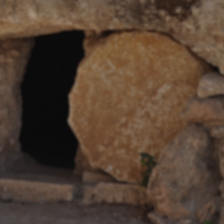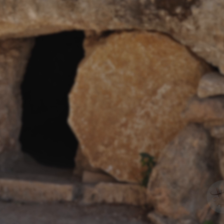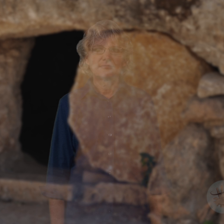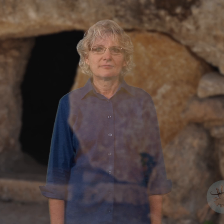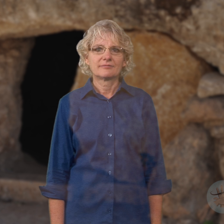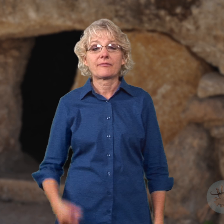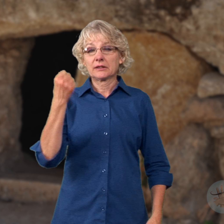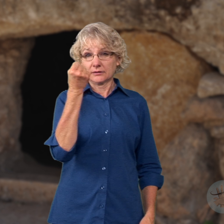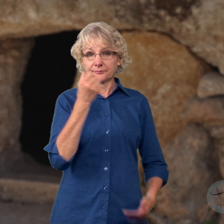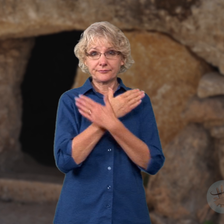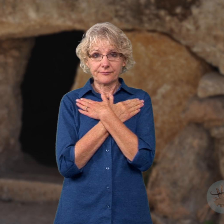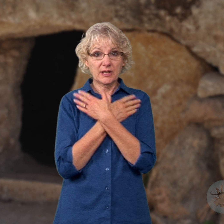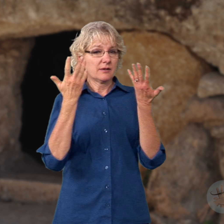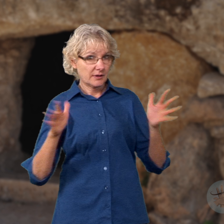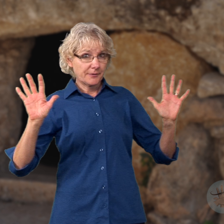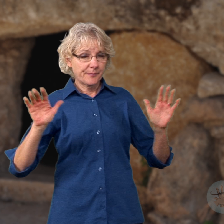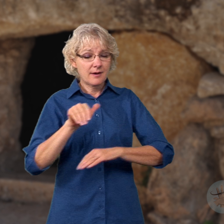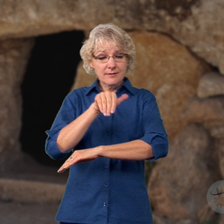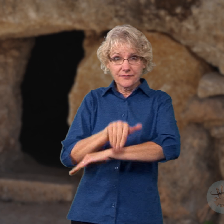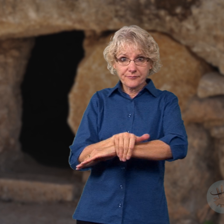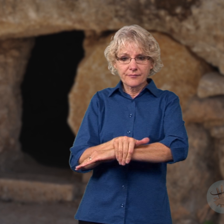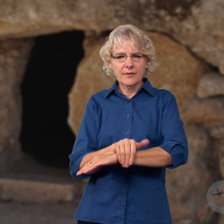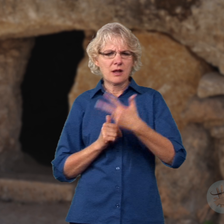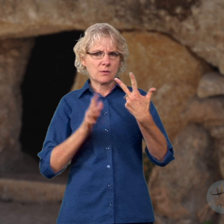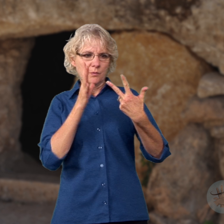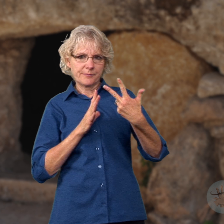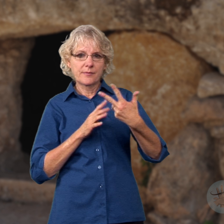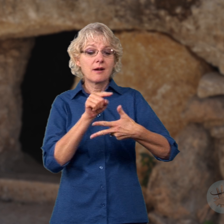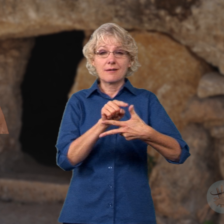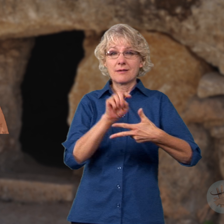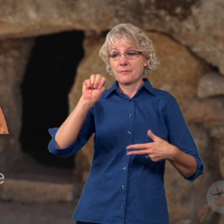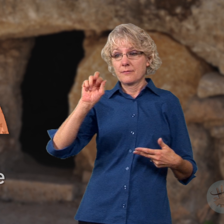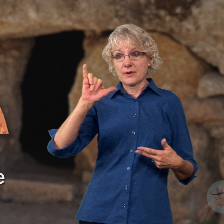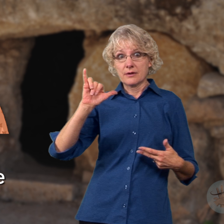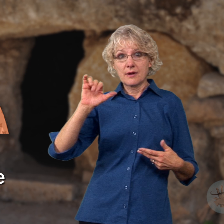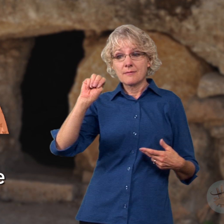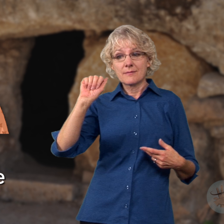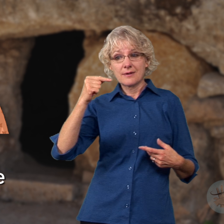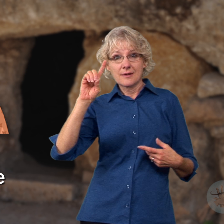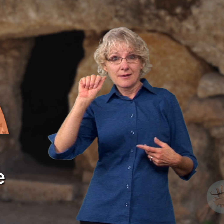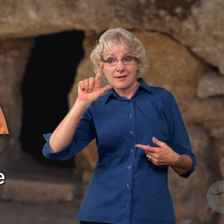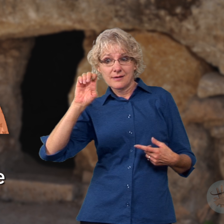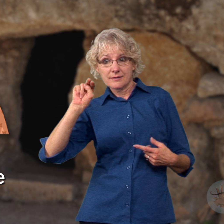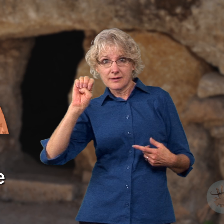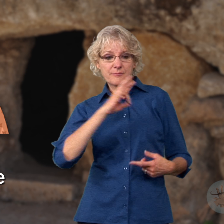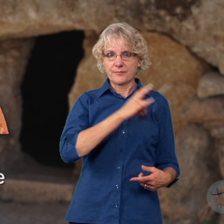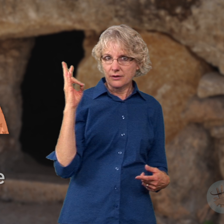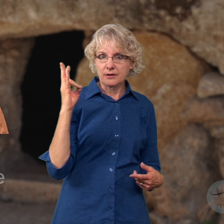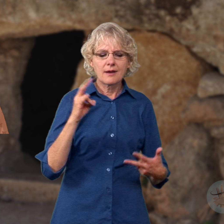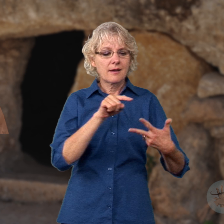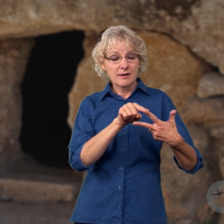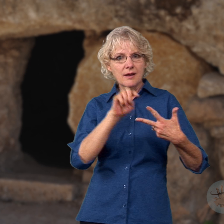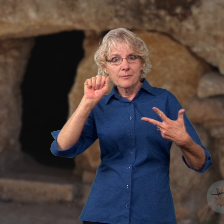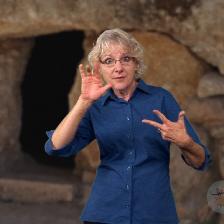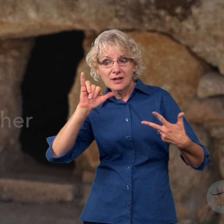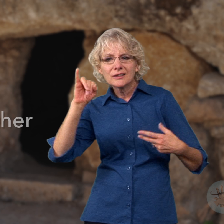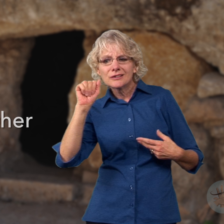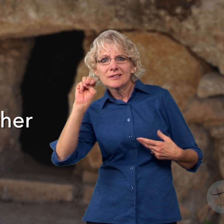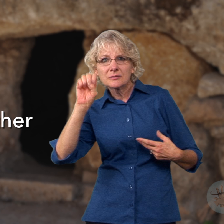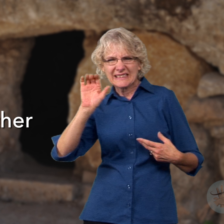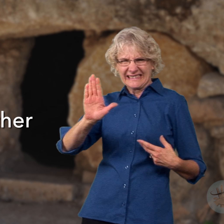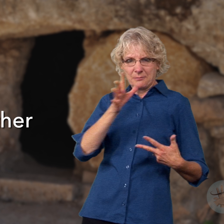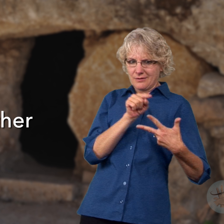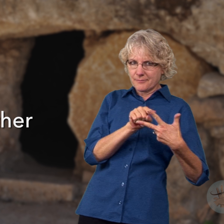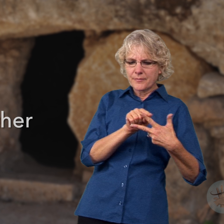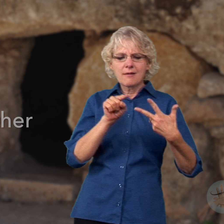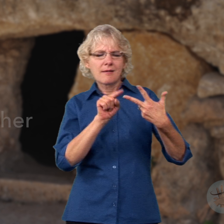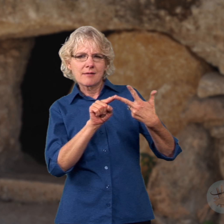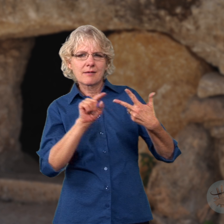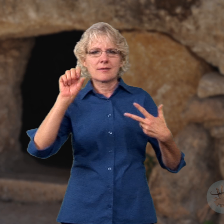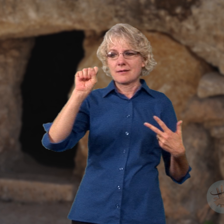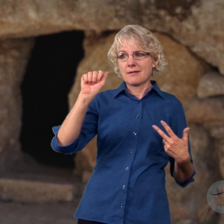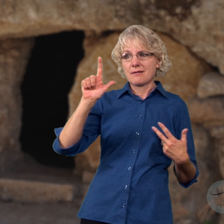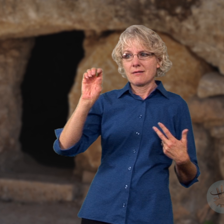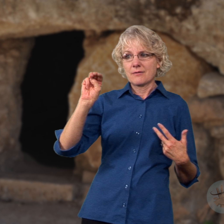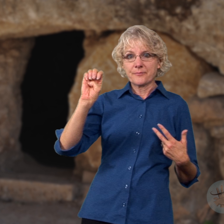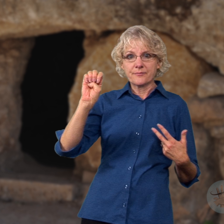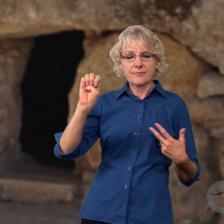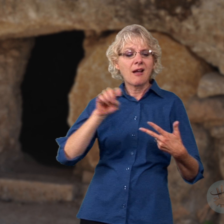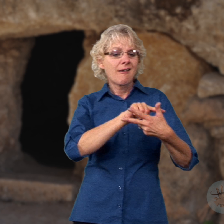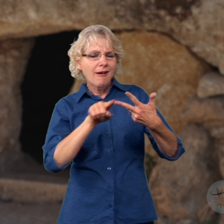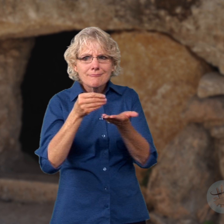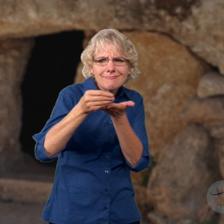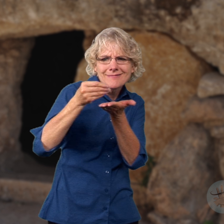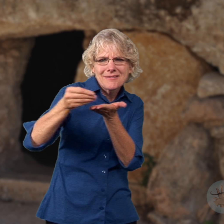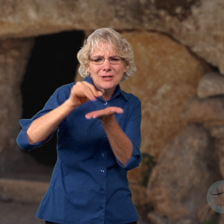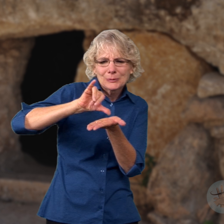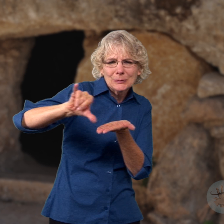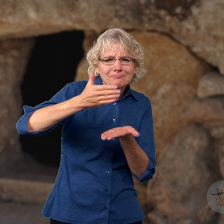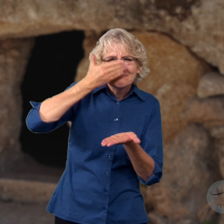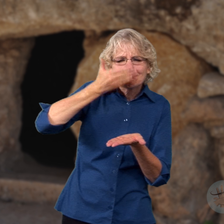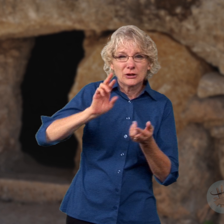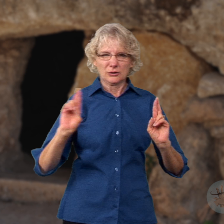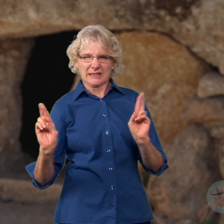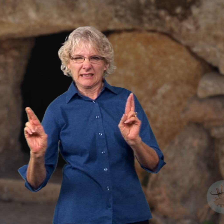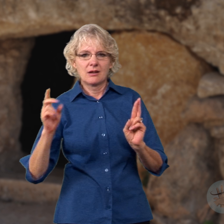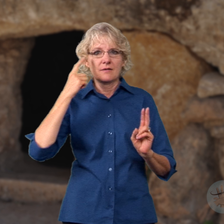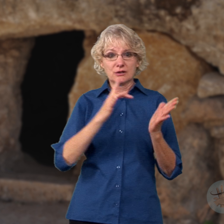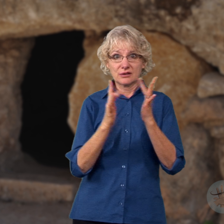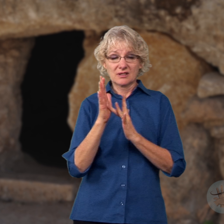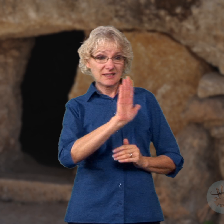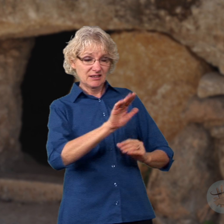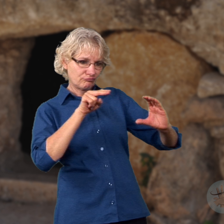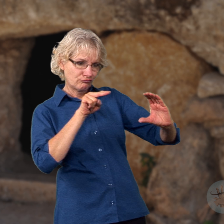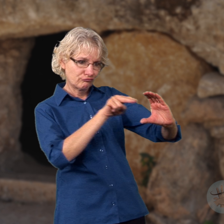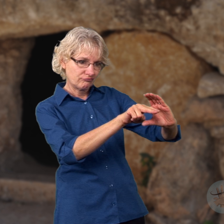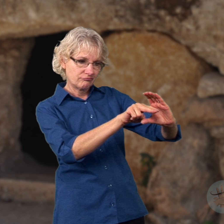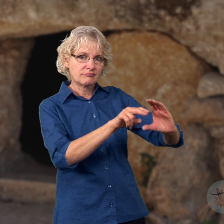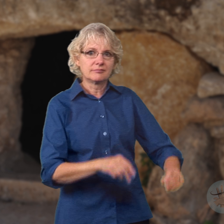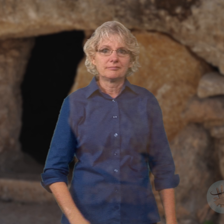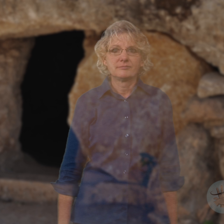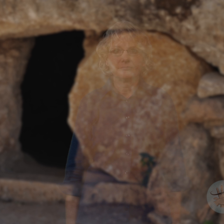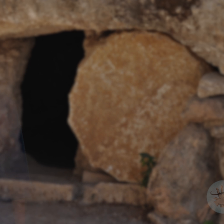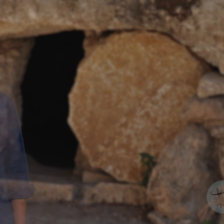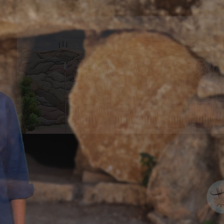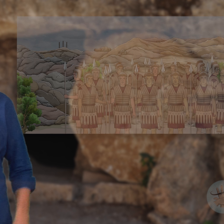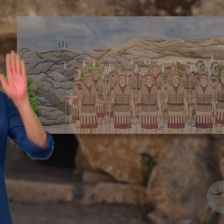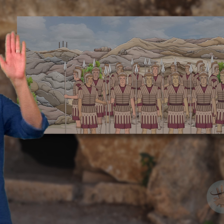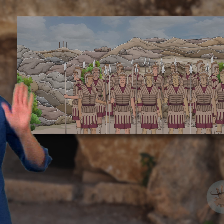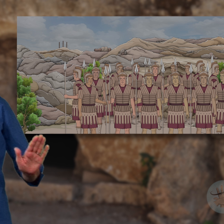When the Sabbath was over, Mary Magdalene, Mary the mother of James, and Salome bought spices so they could go and anoint the body of Jesus.